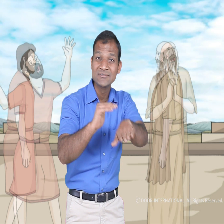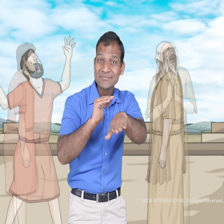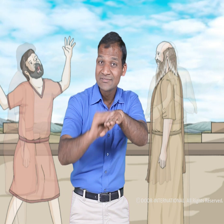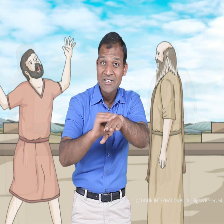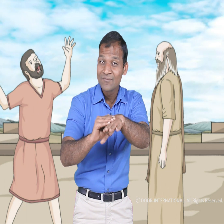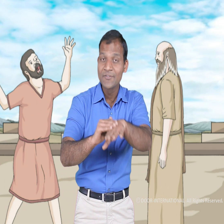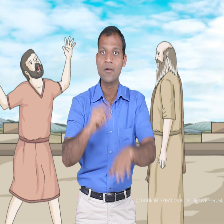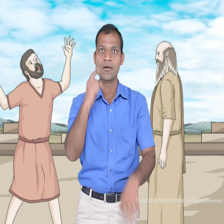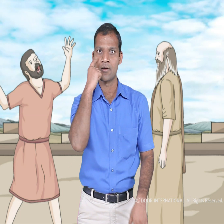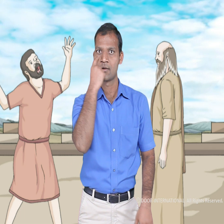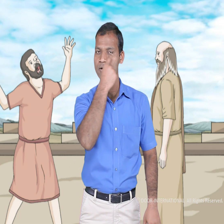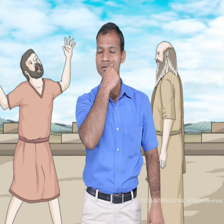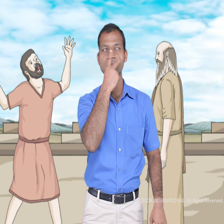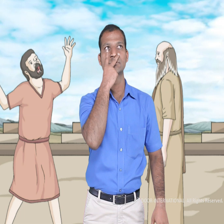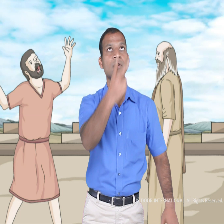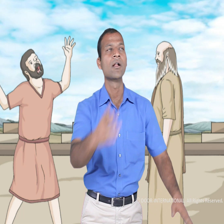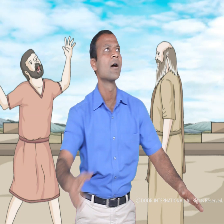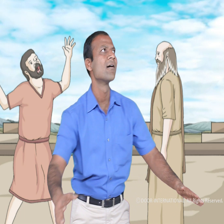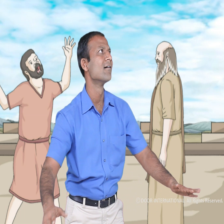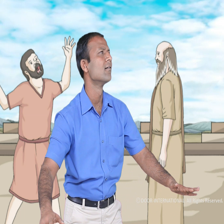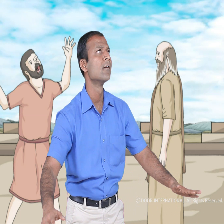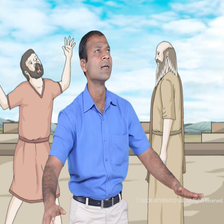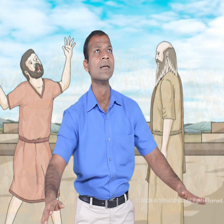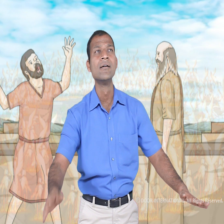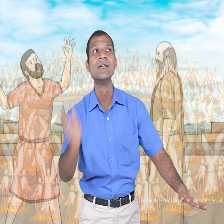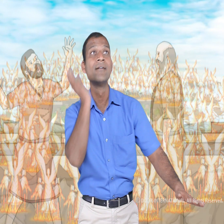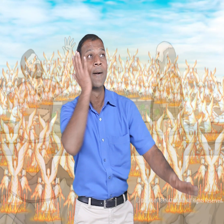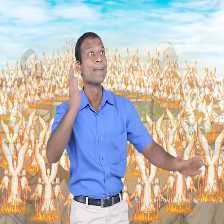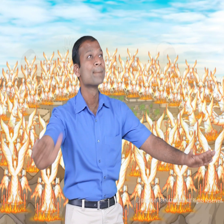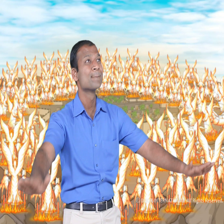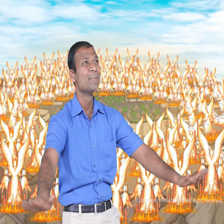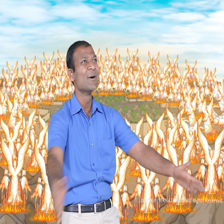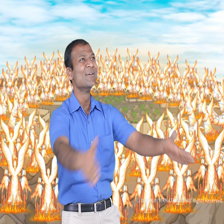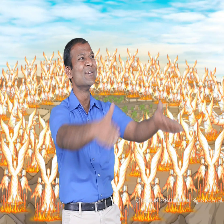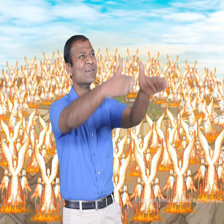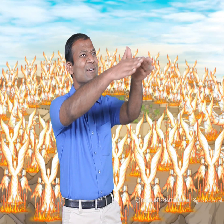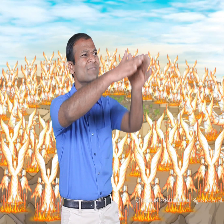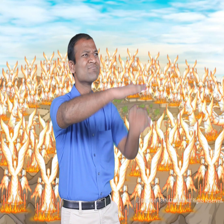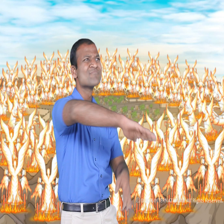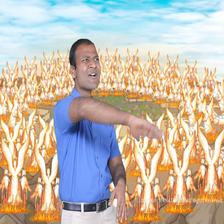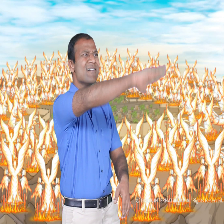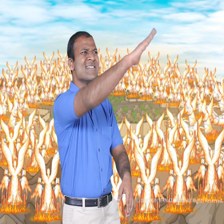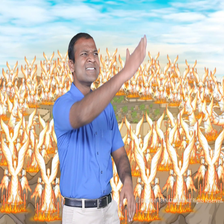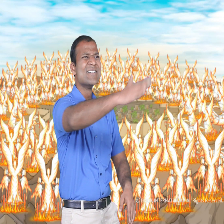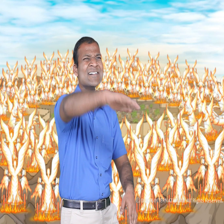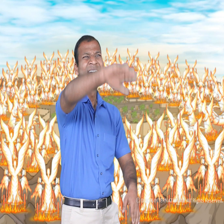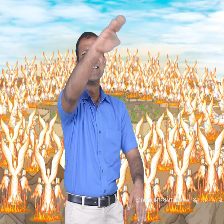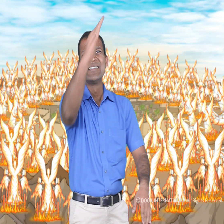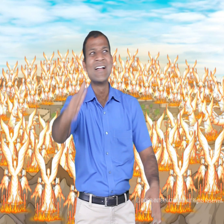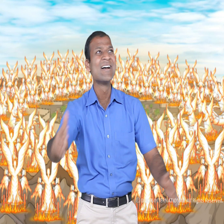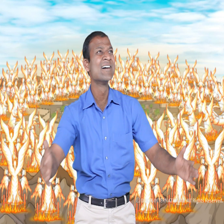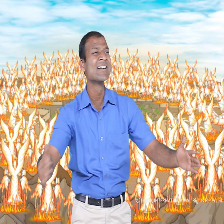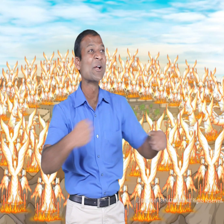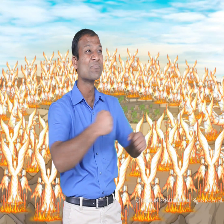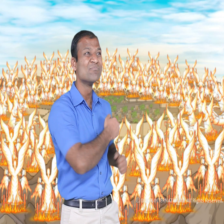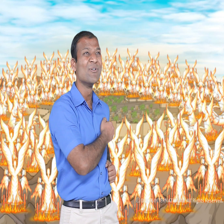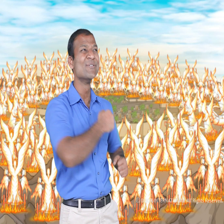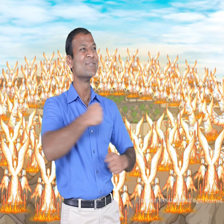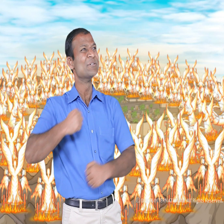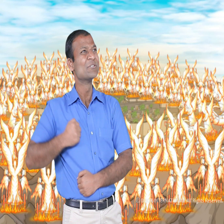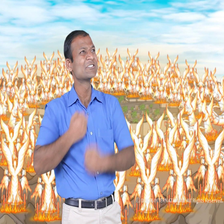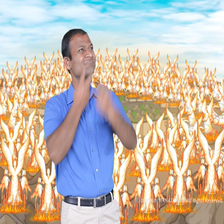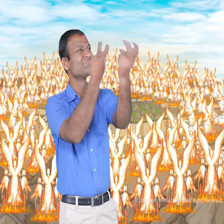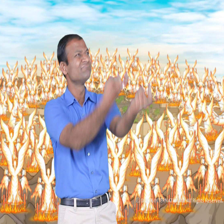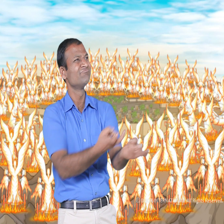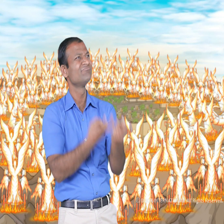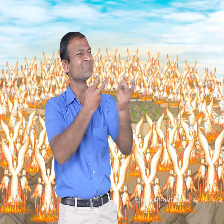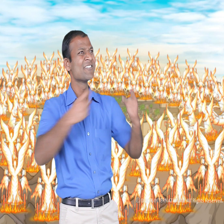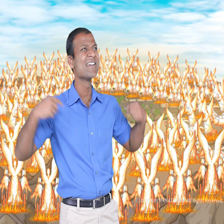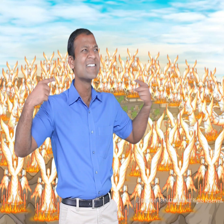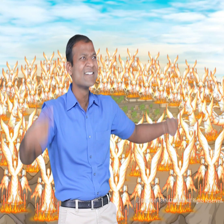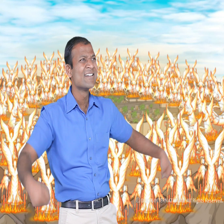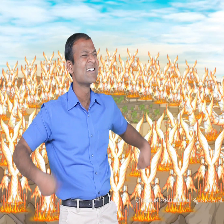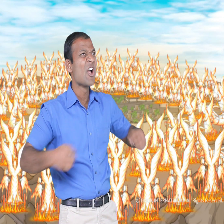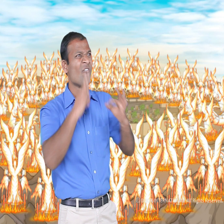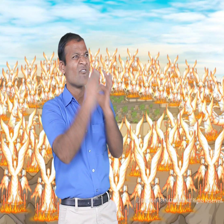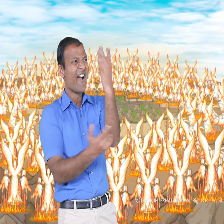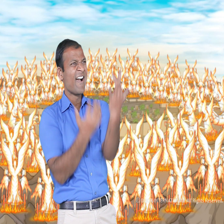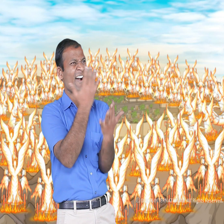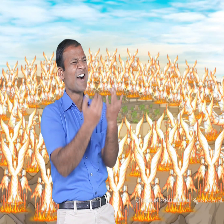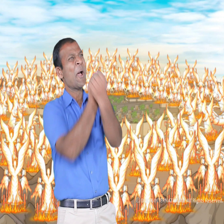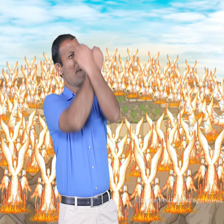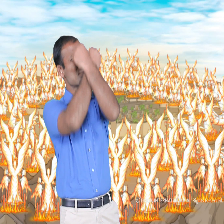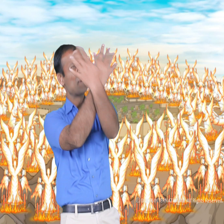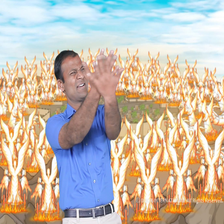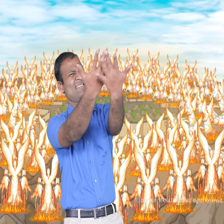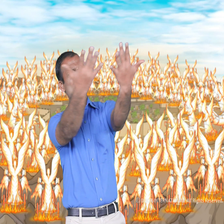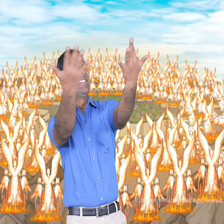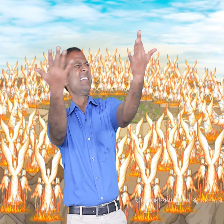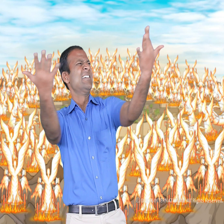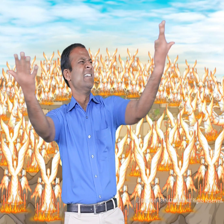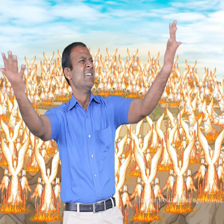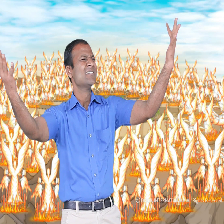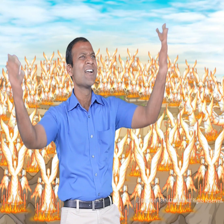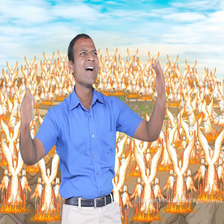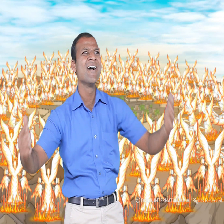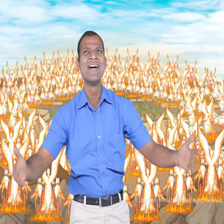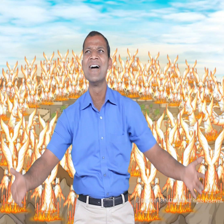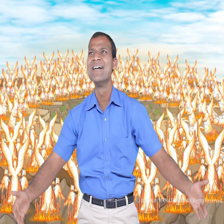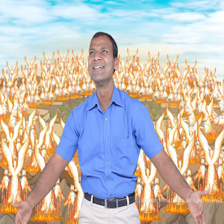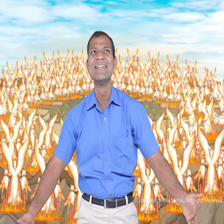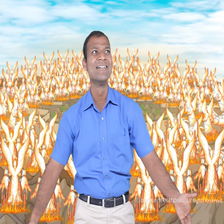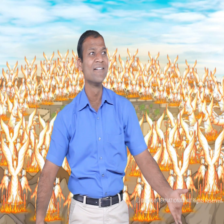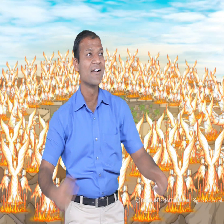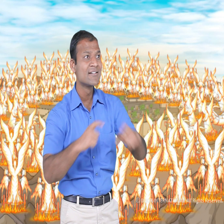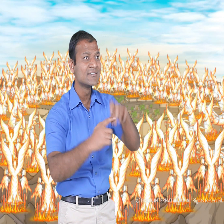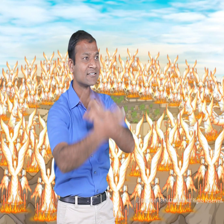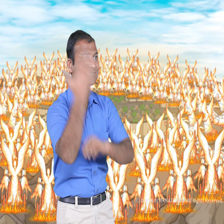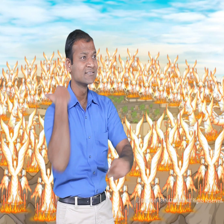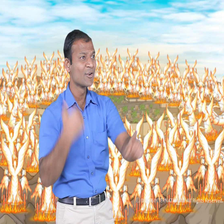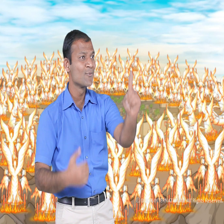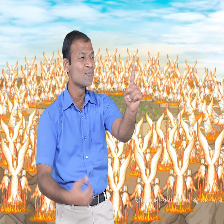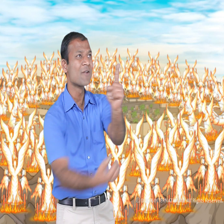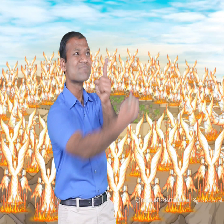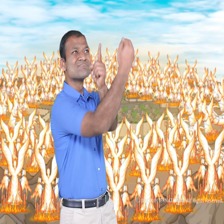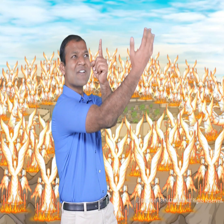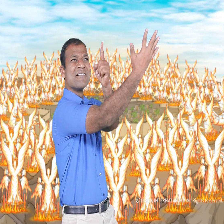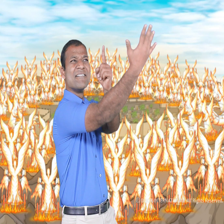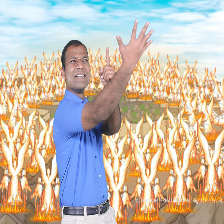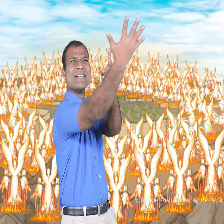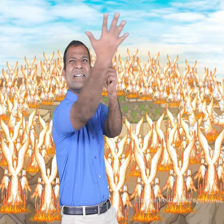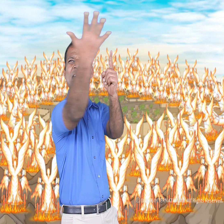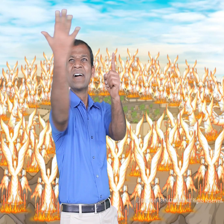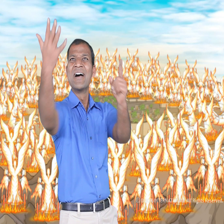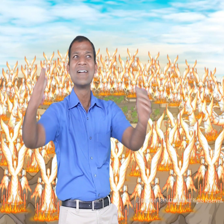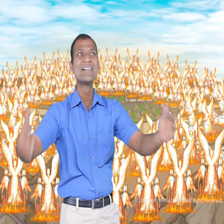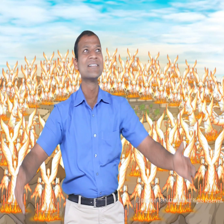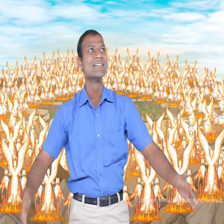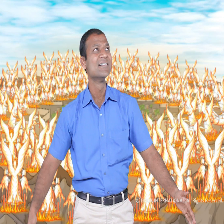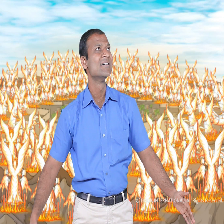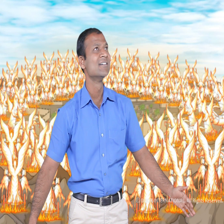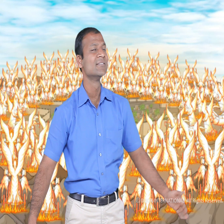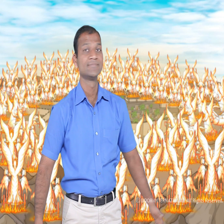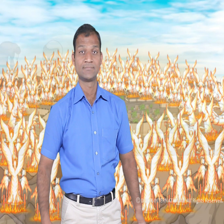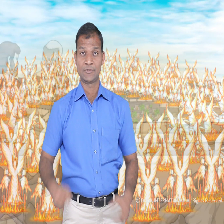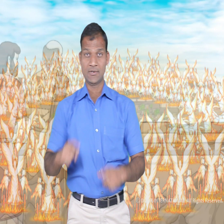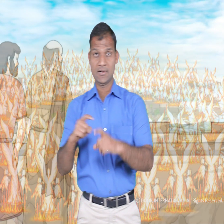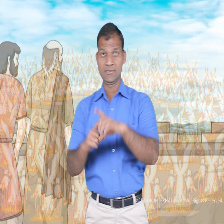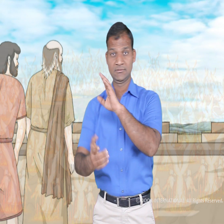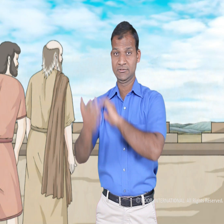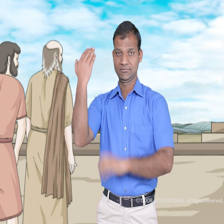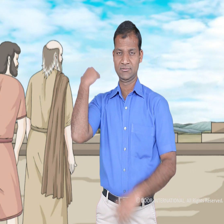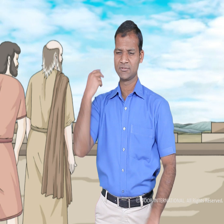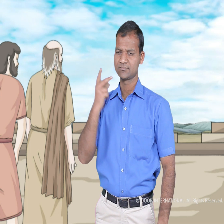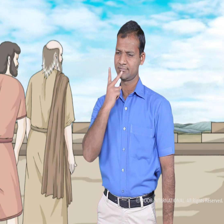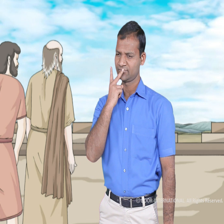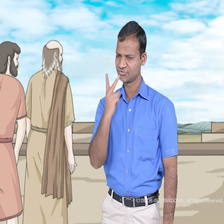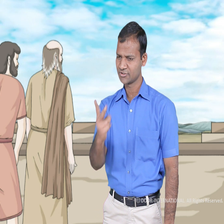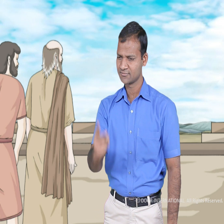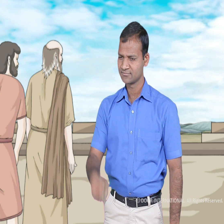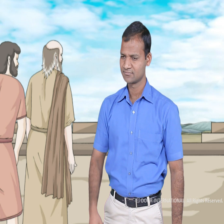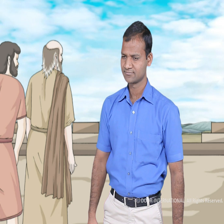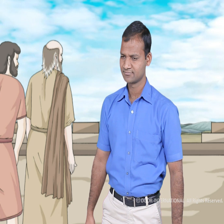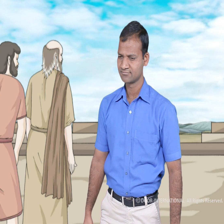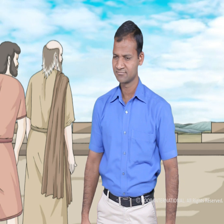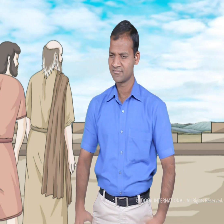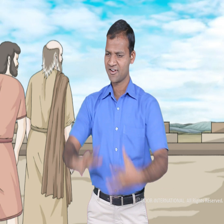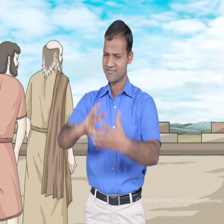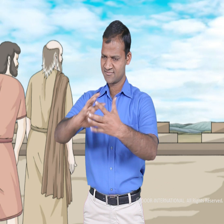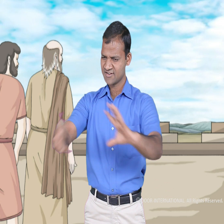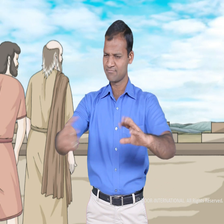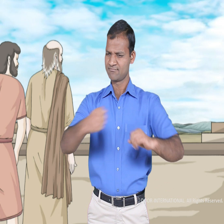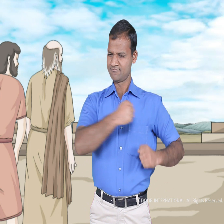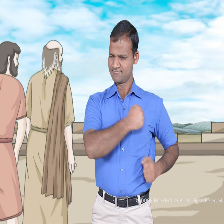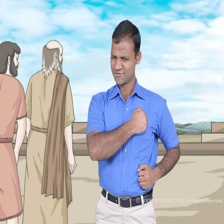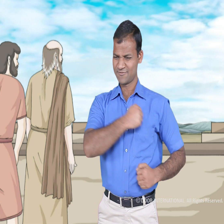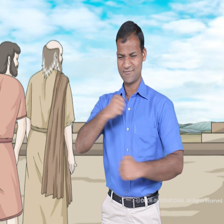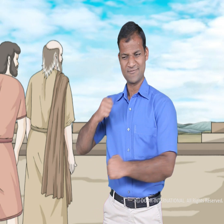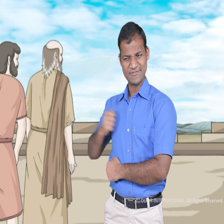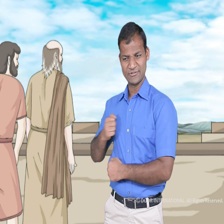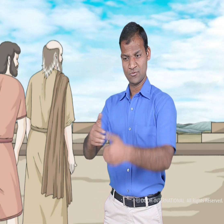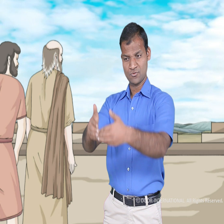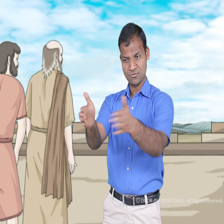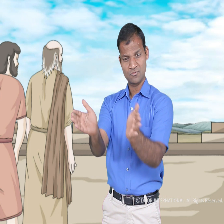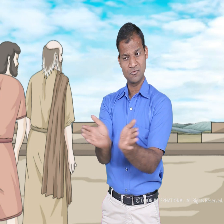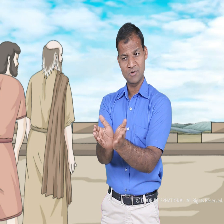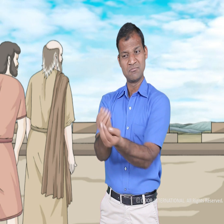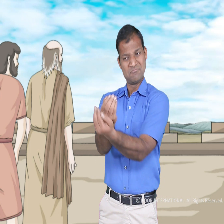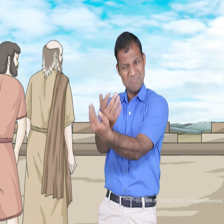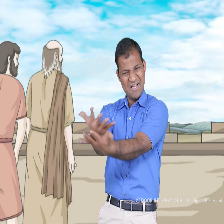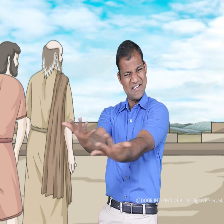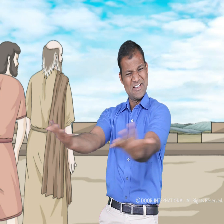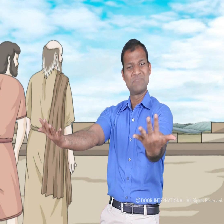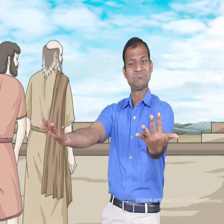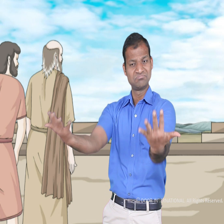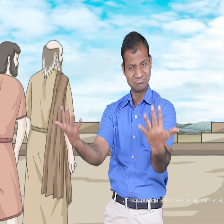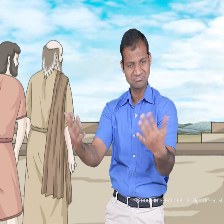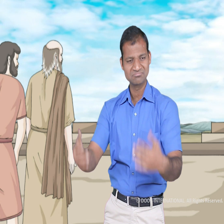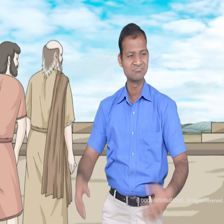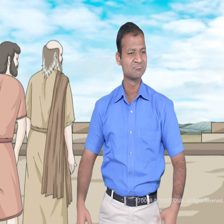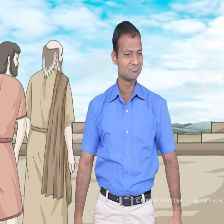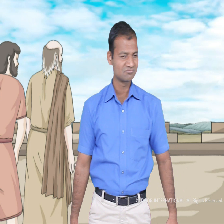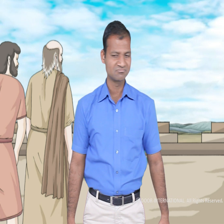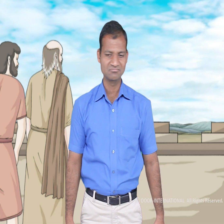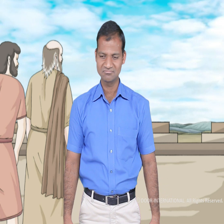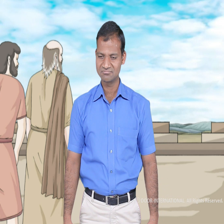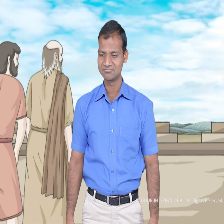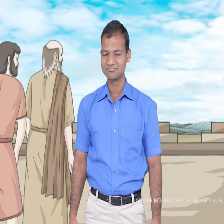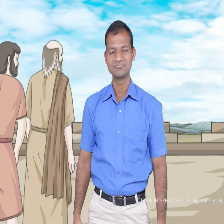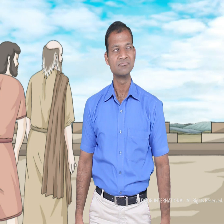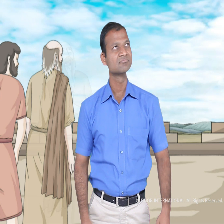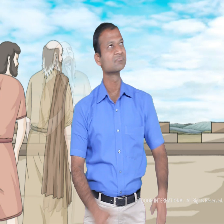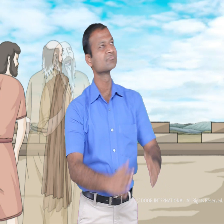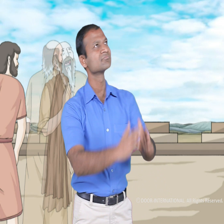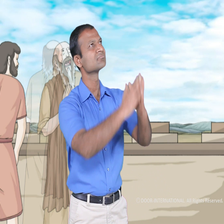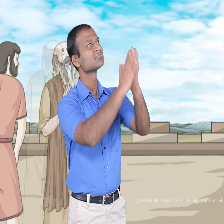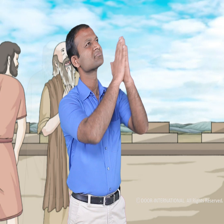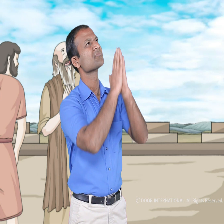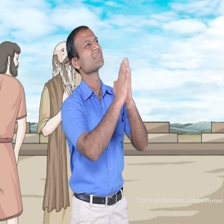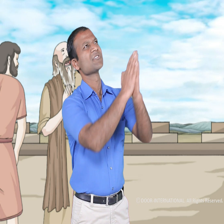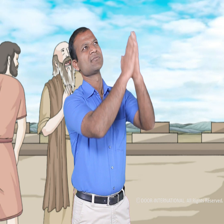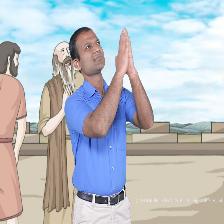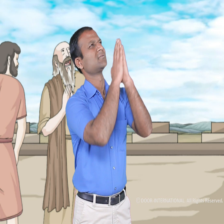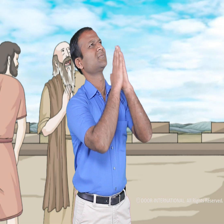And the LORD opened the eyes of the young man, and he saw that the hills were full of horses and chariots of fire all around Elisha.